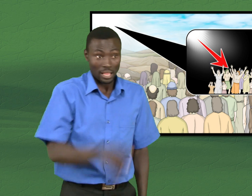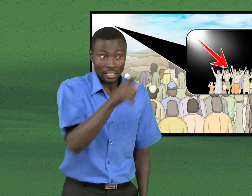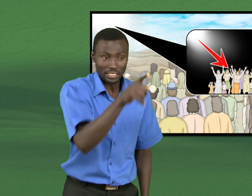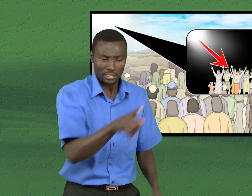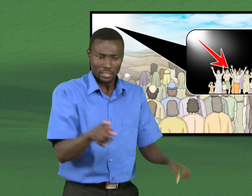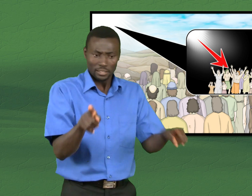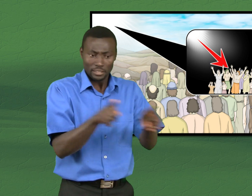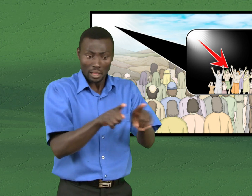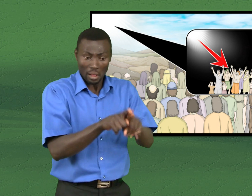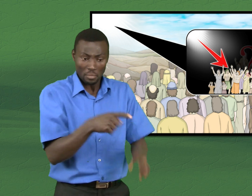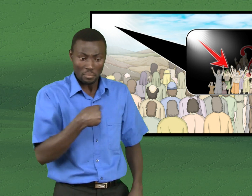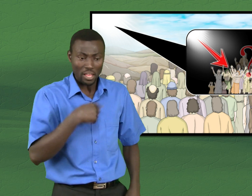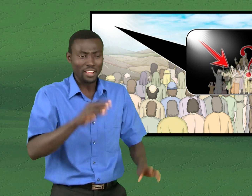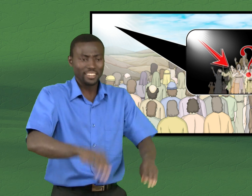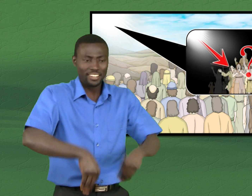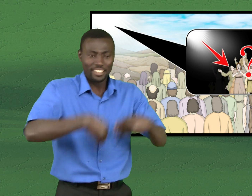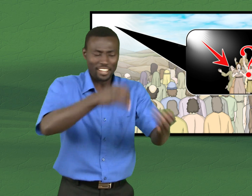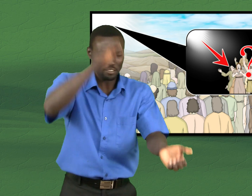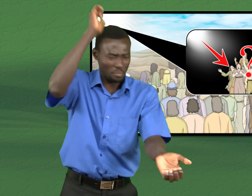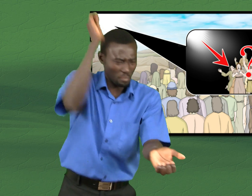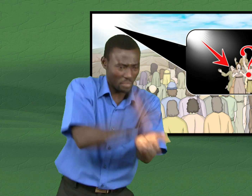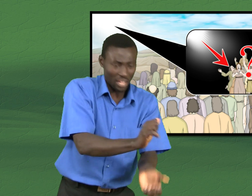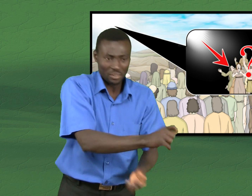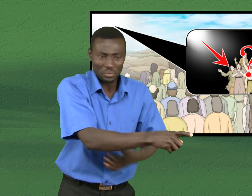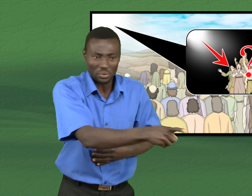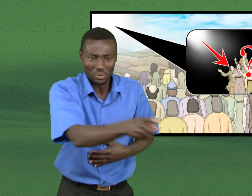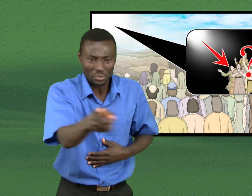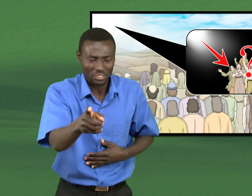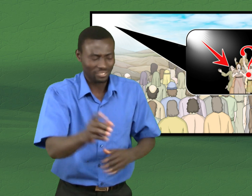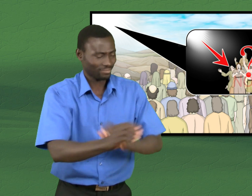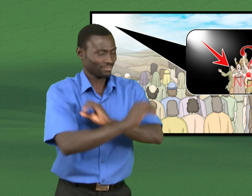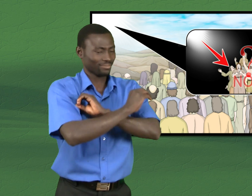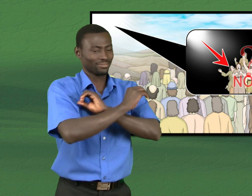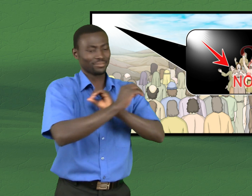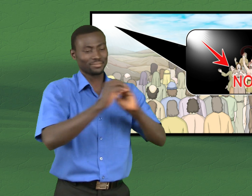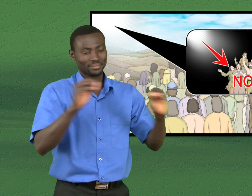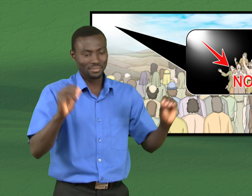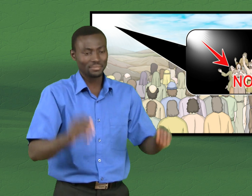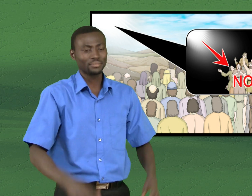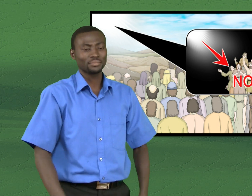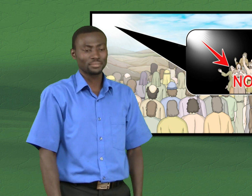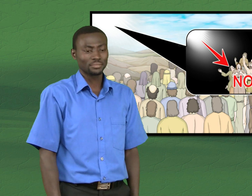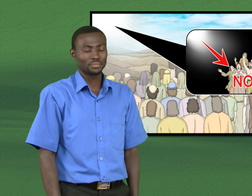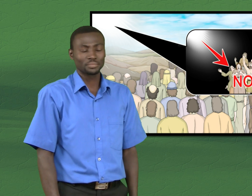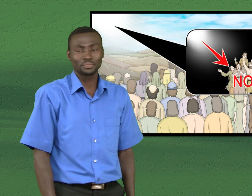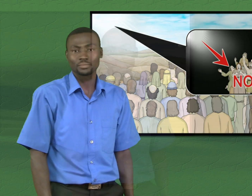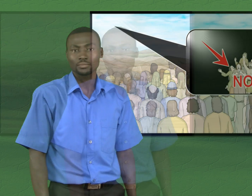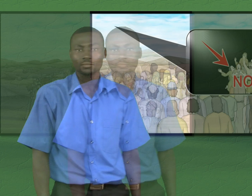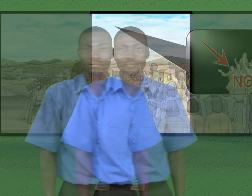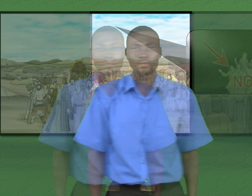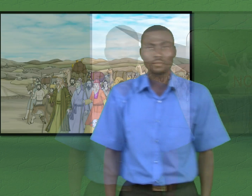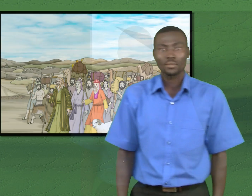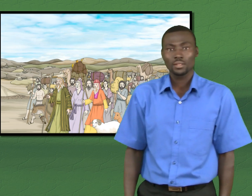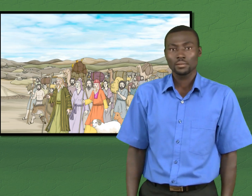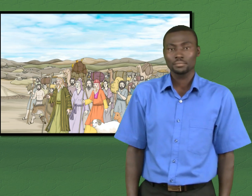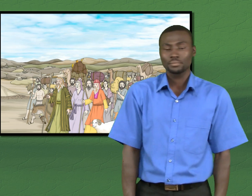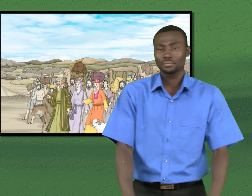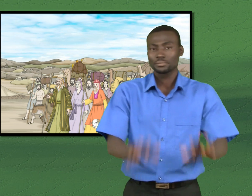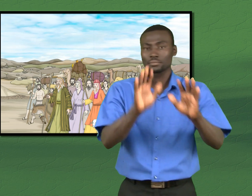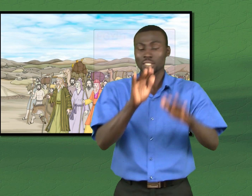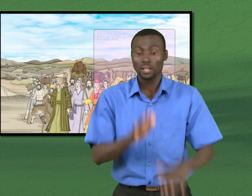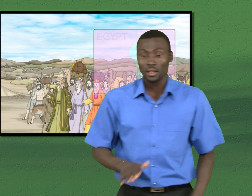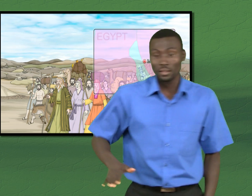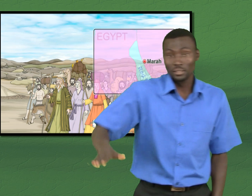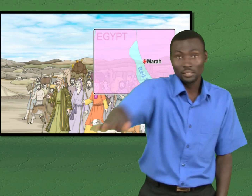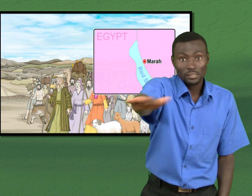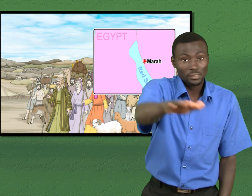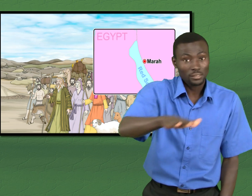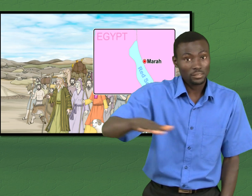For I am the LORD who heals you.”